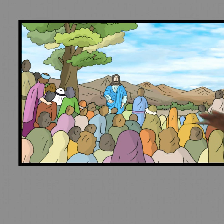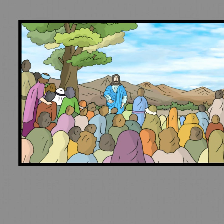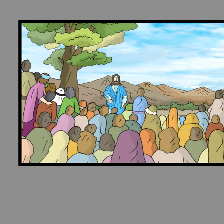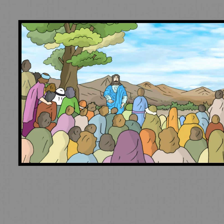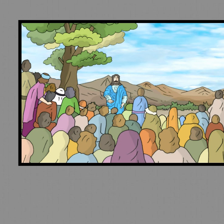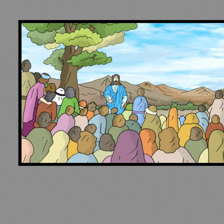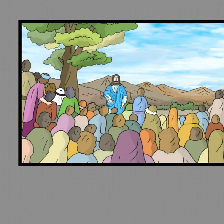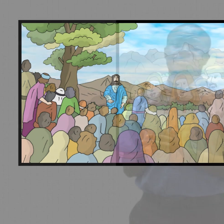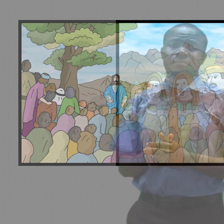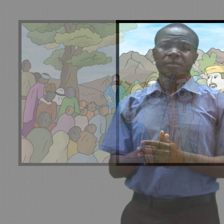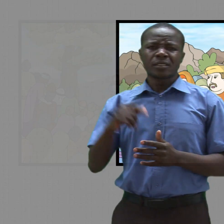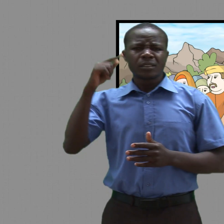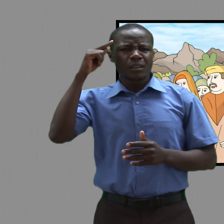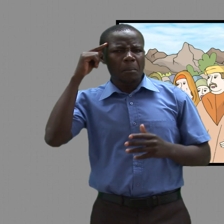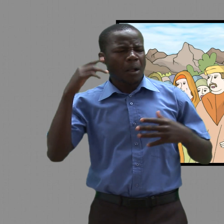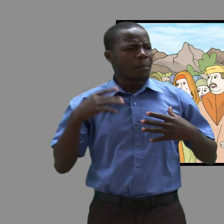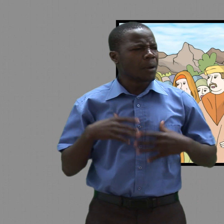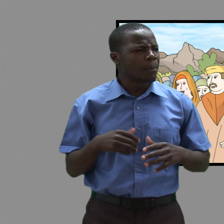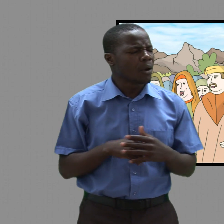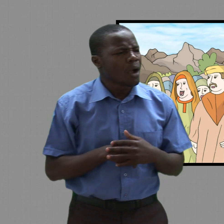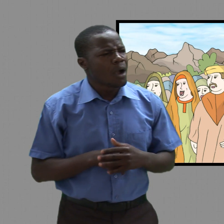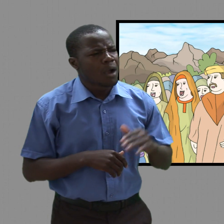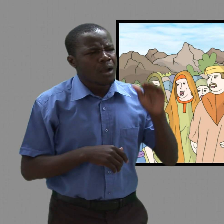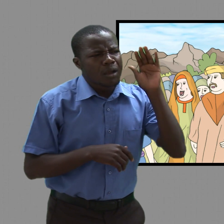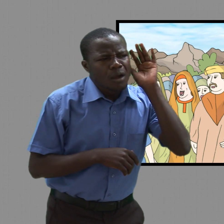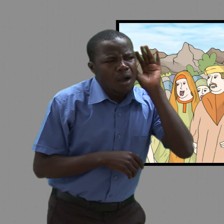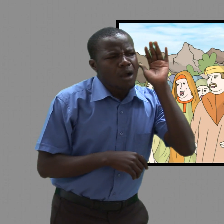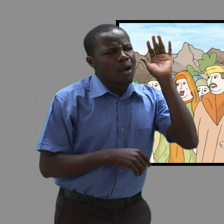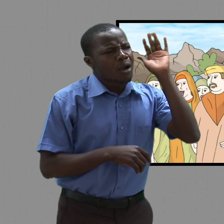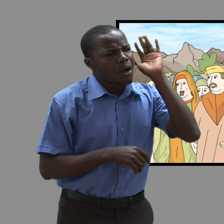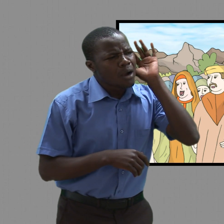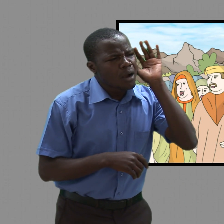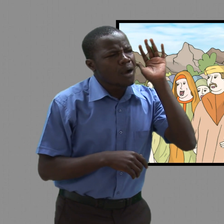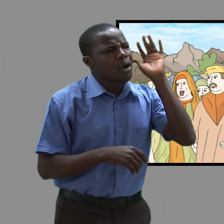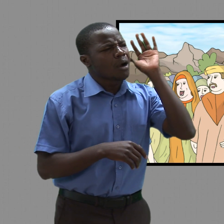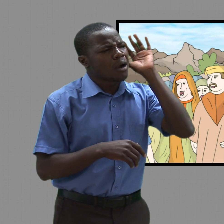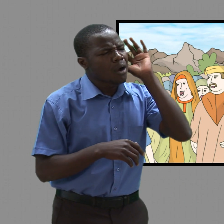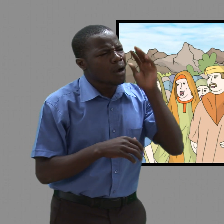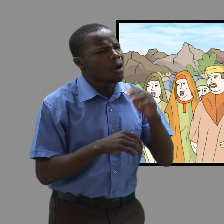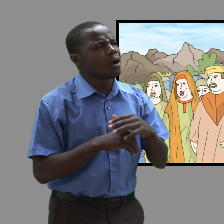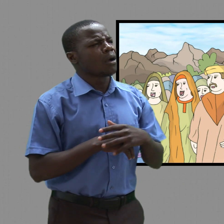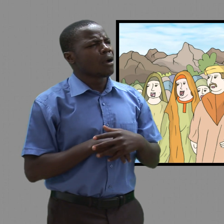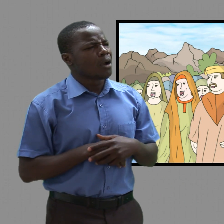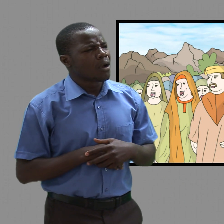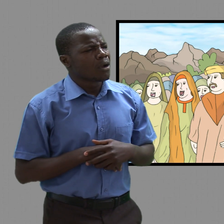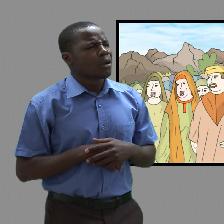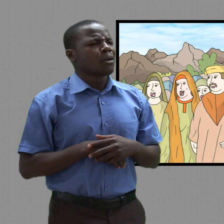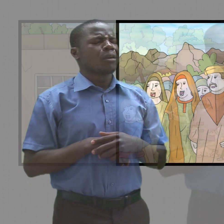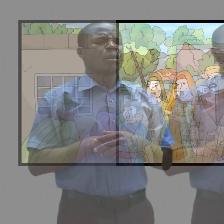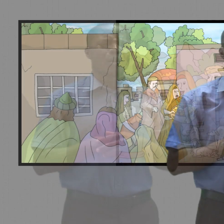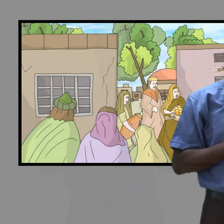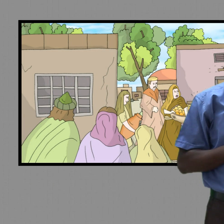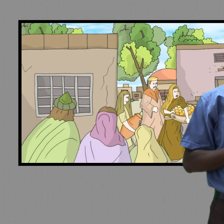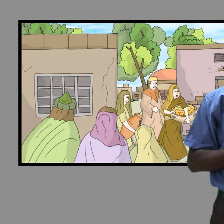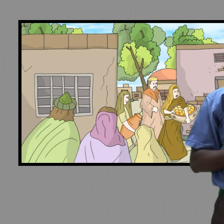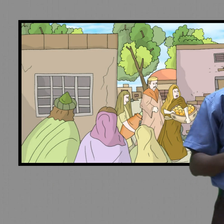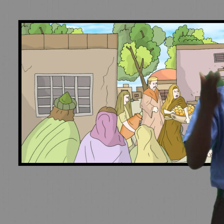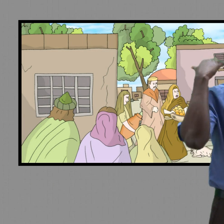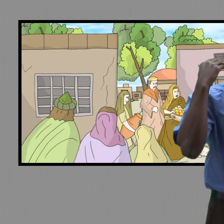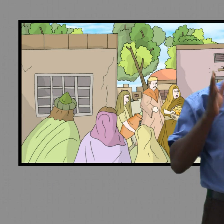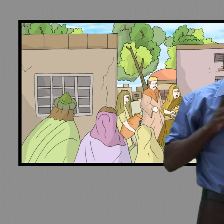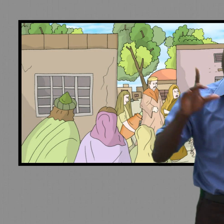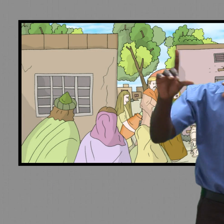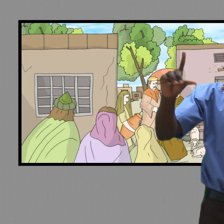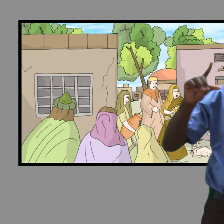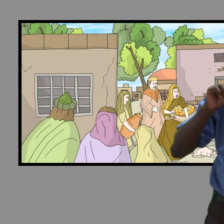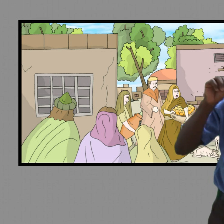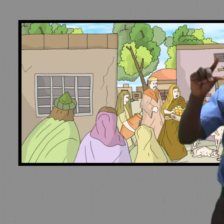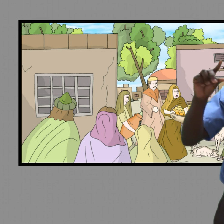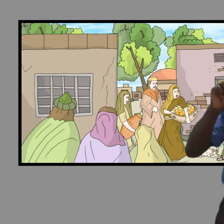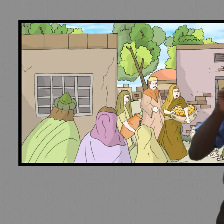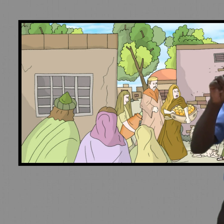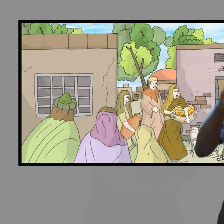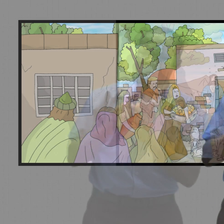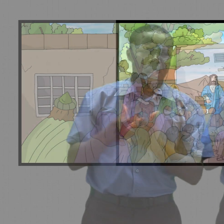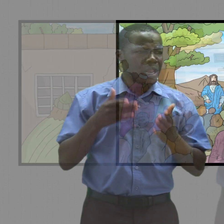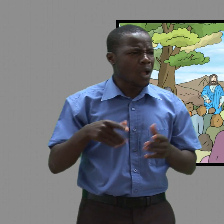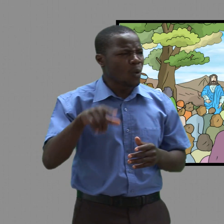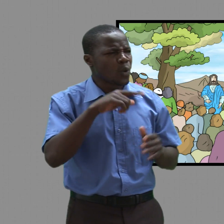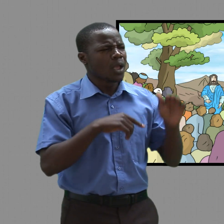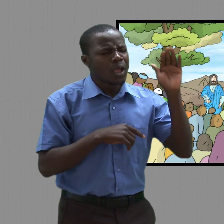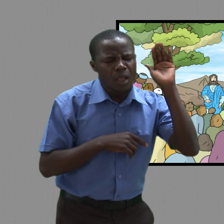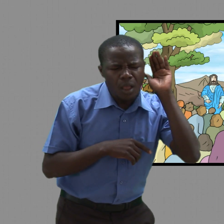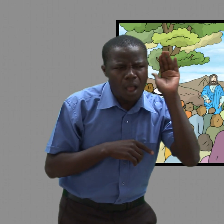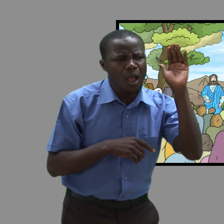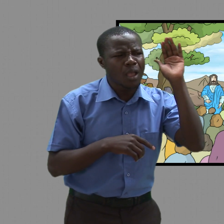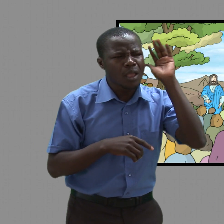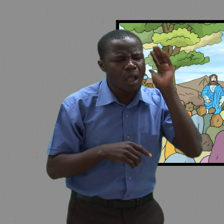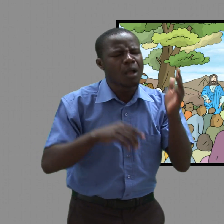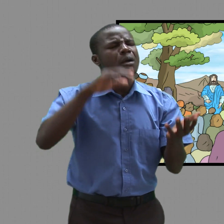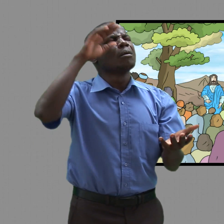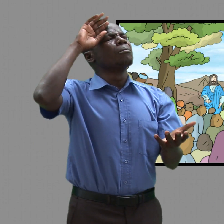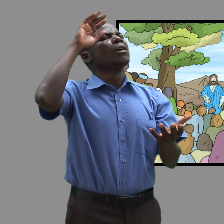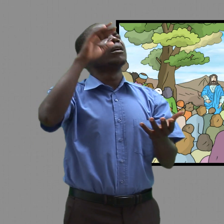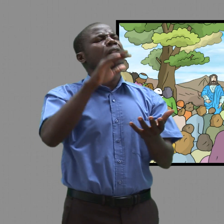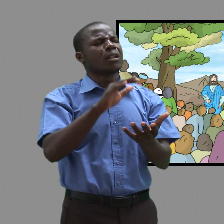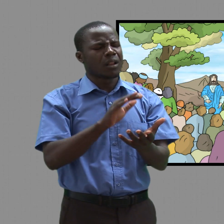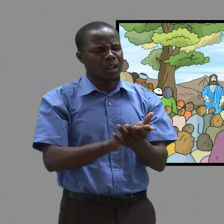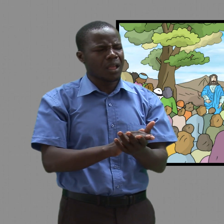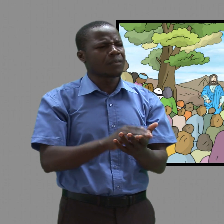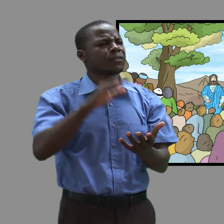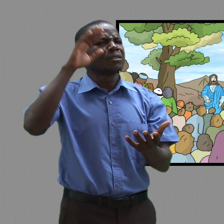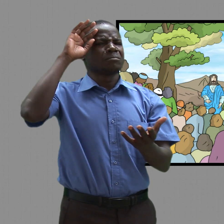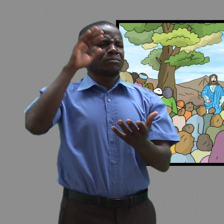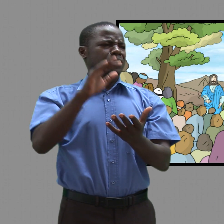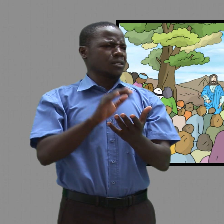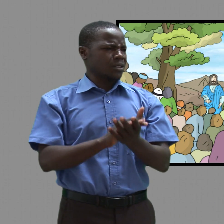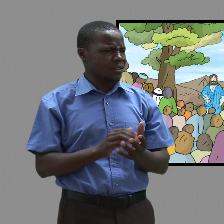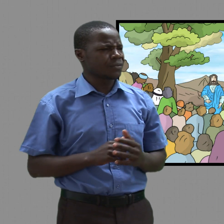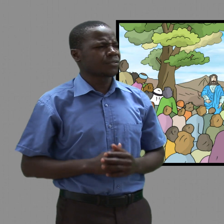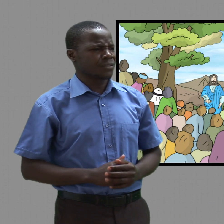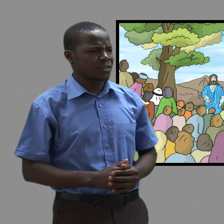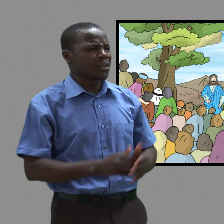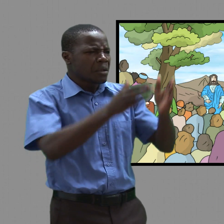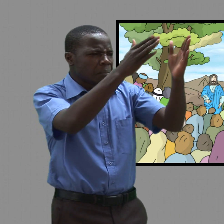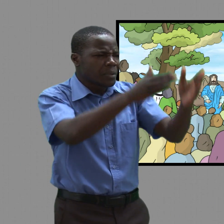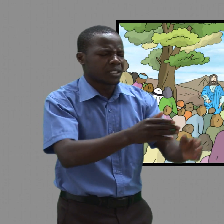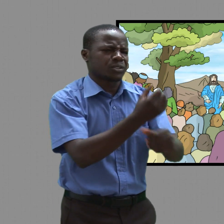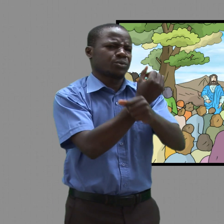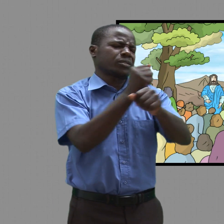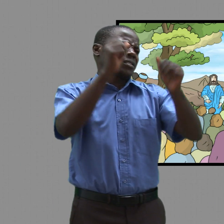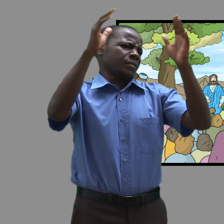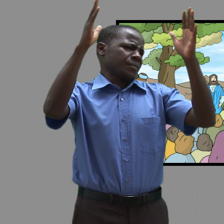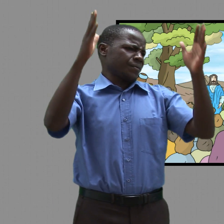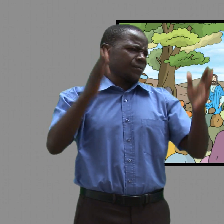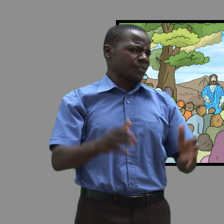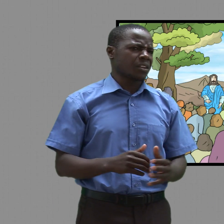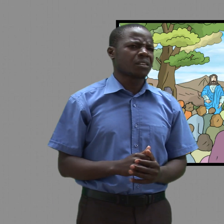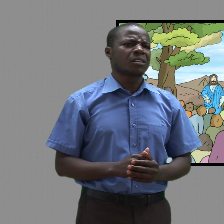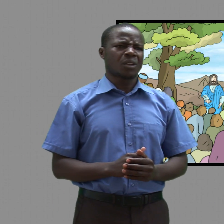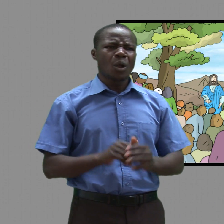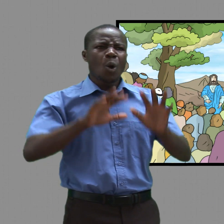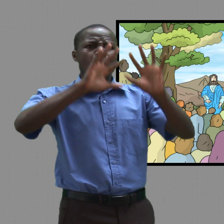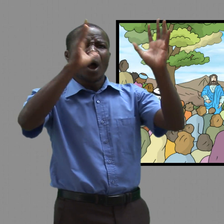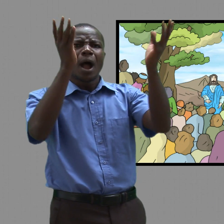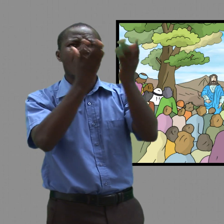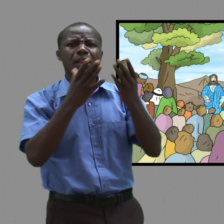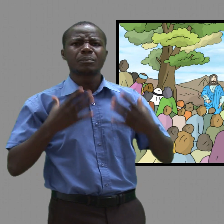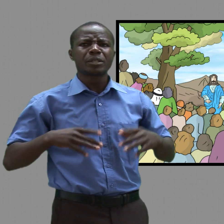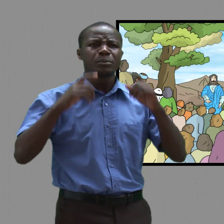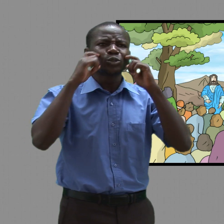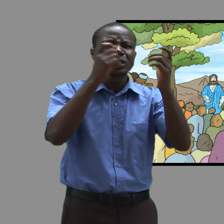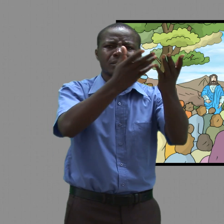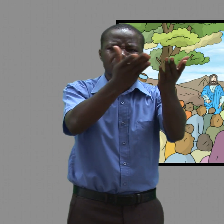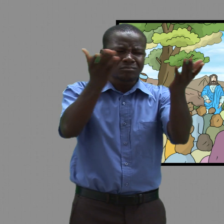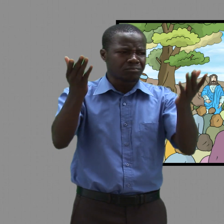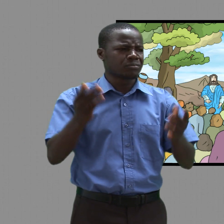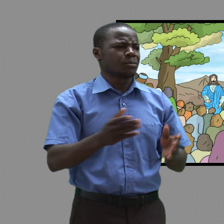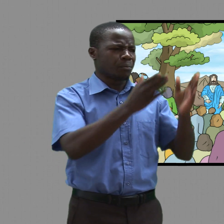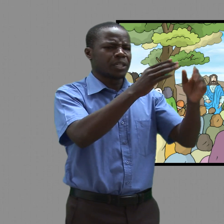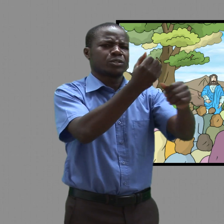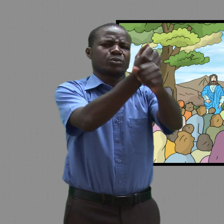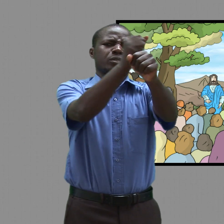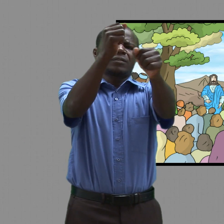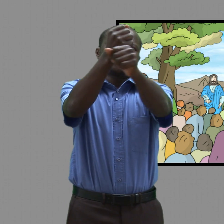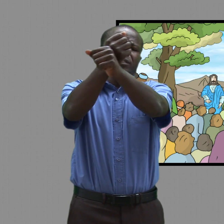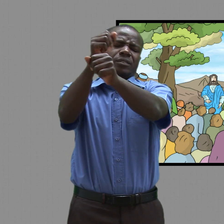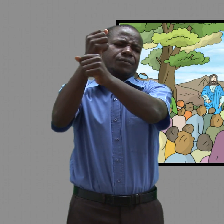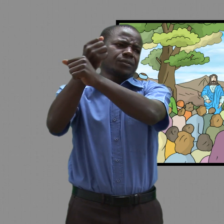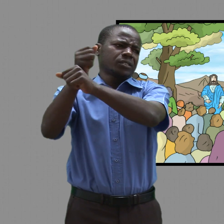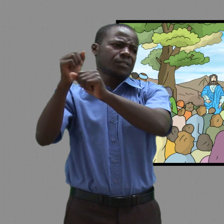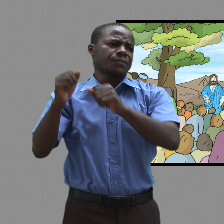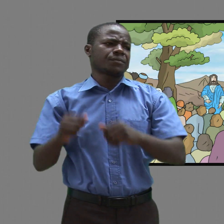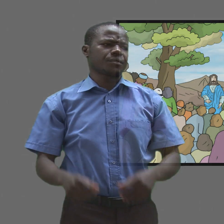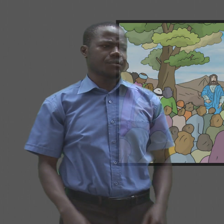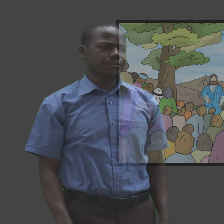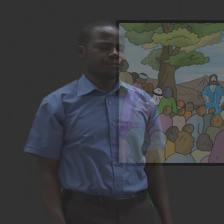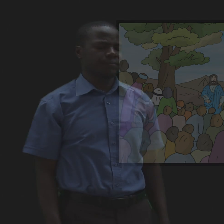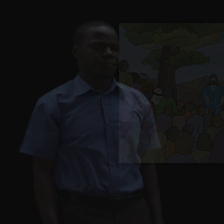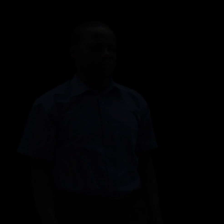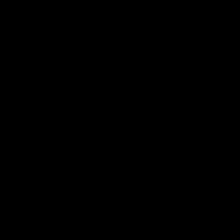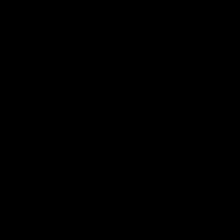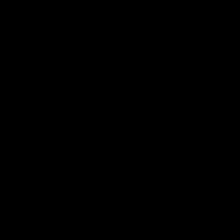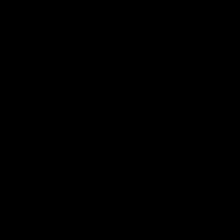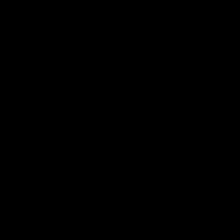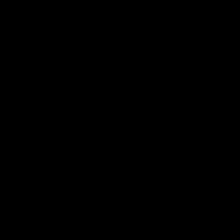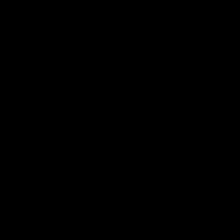They said to the woman, “We now believe not only because of your words; we have heard for ourselves, and we know that this man truly is the Savior of the world.”